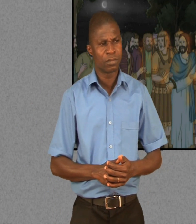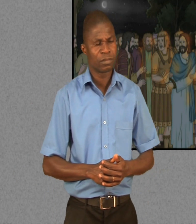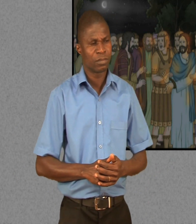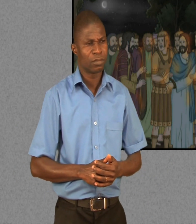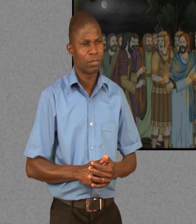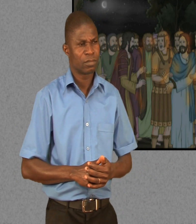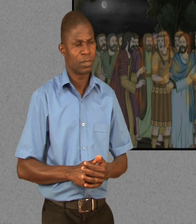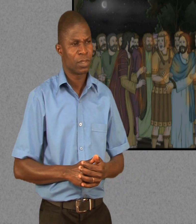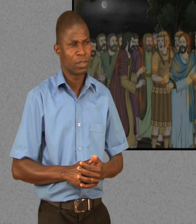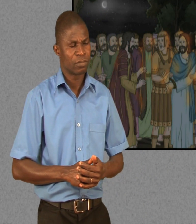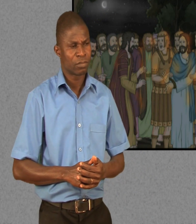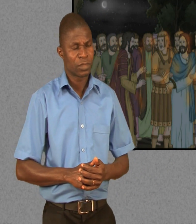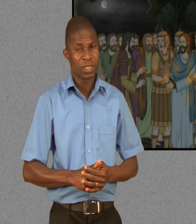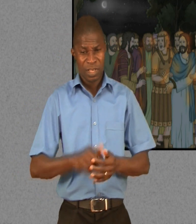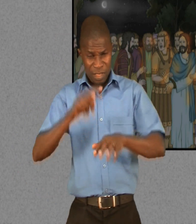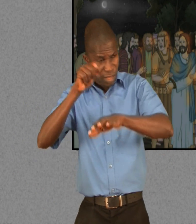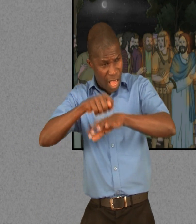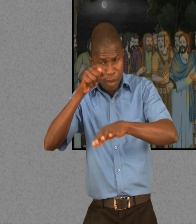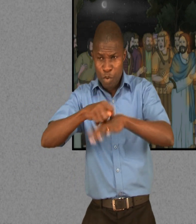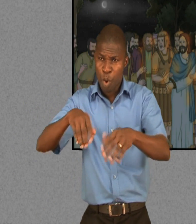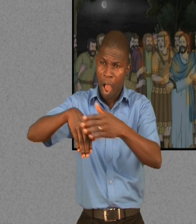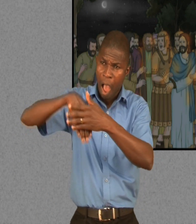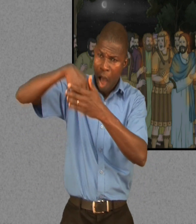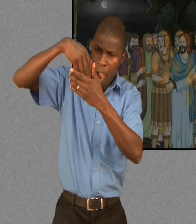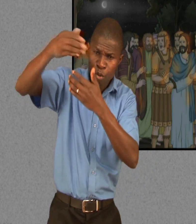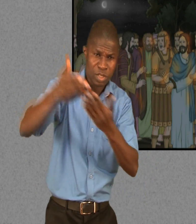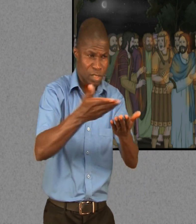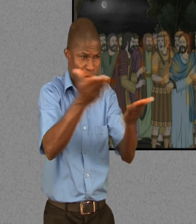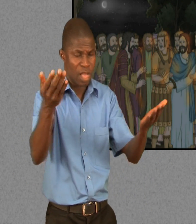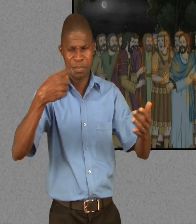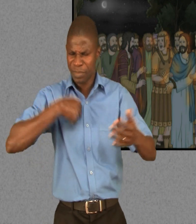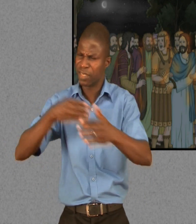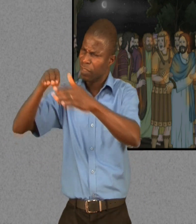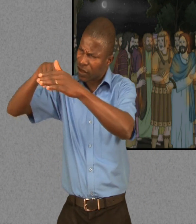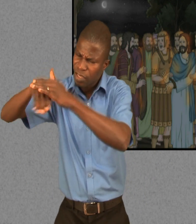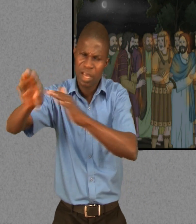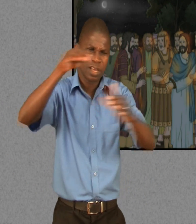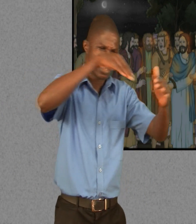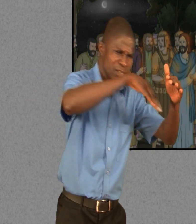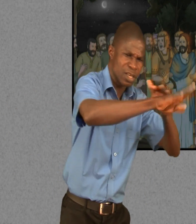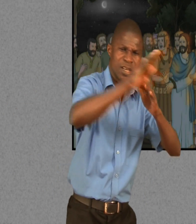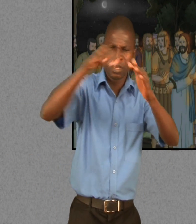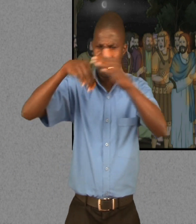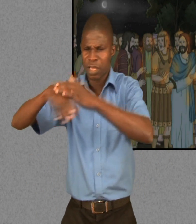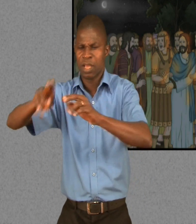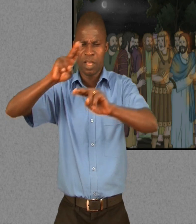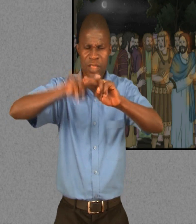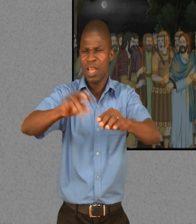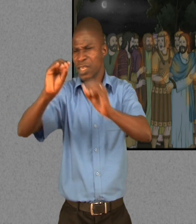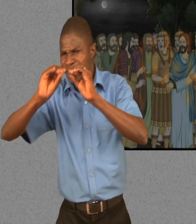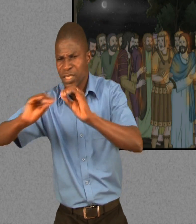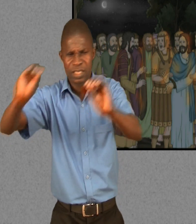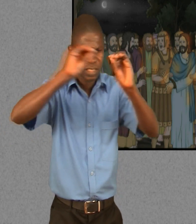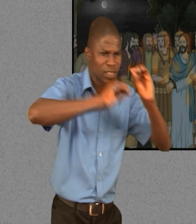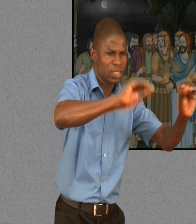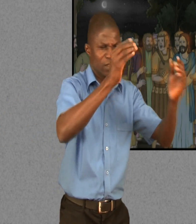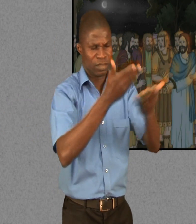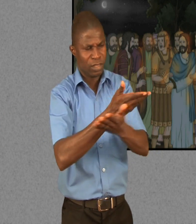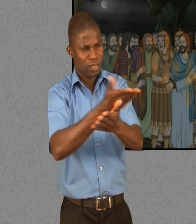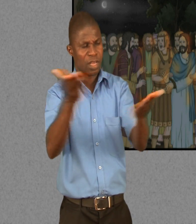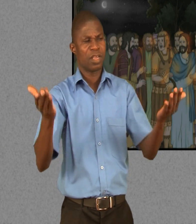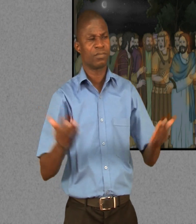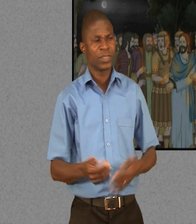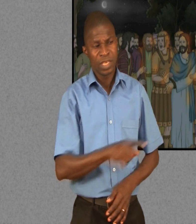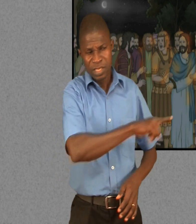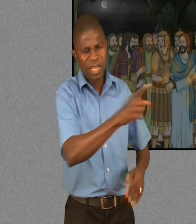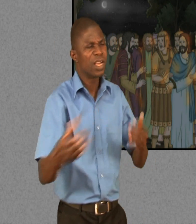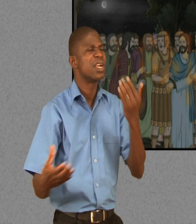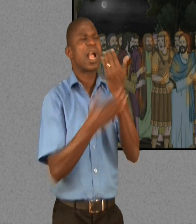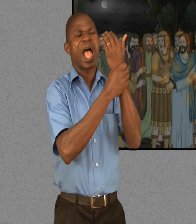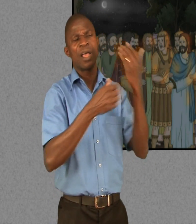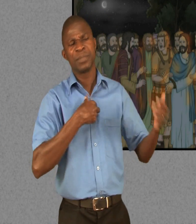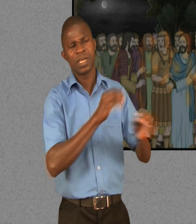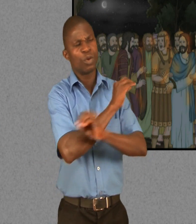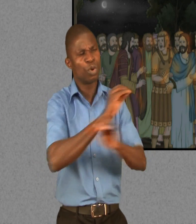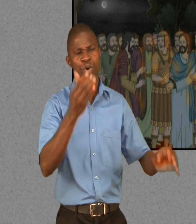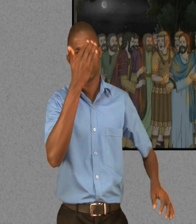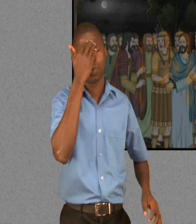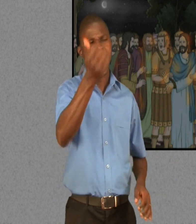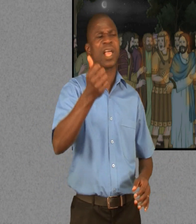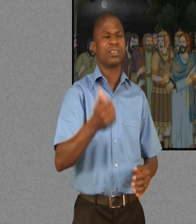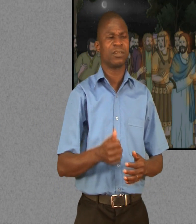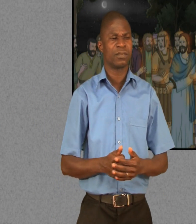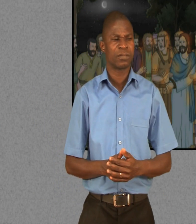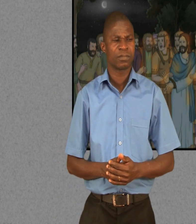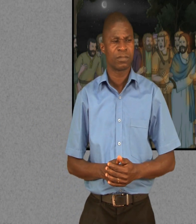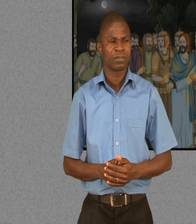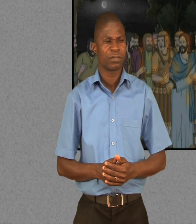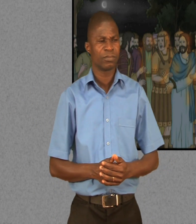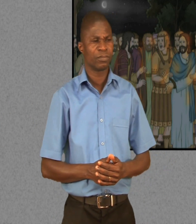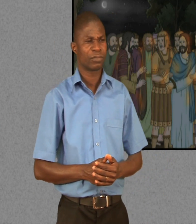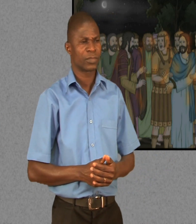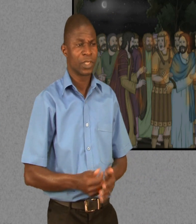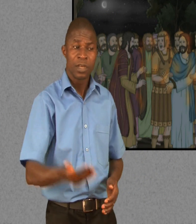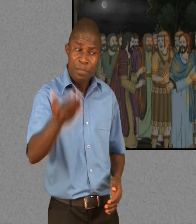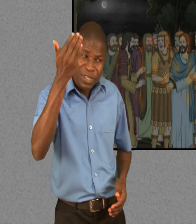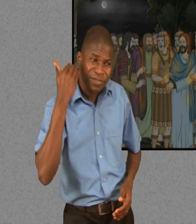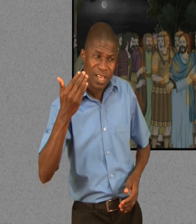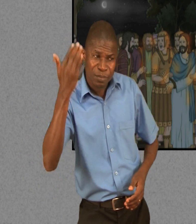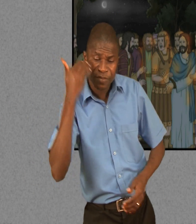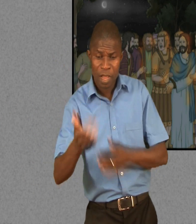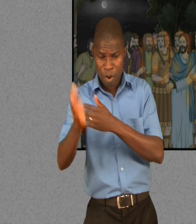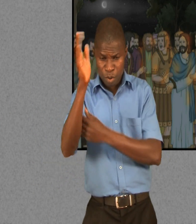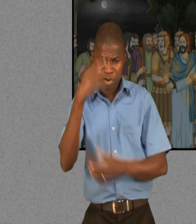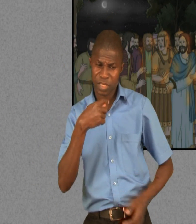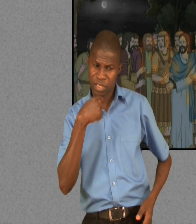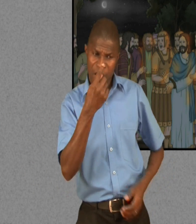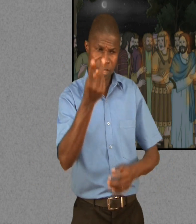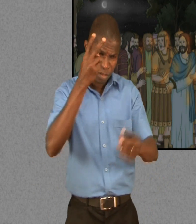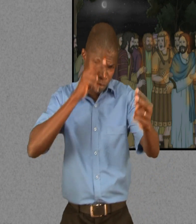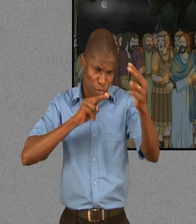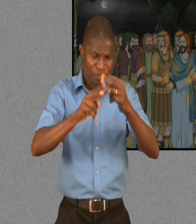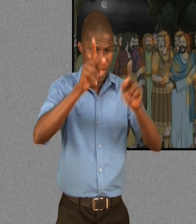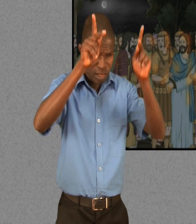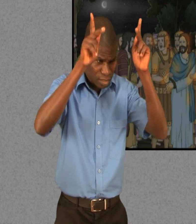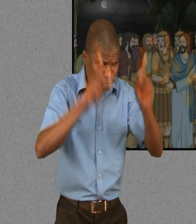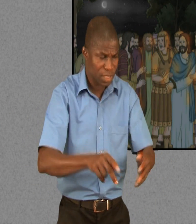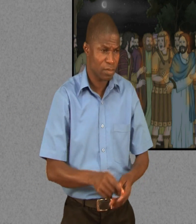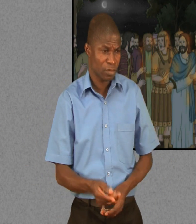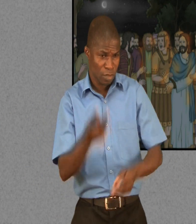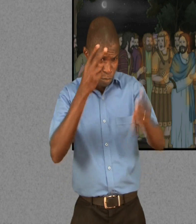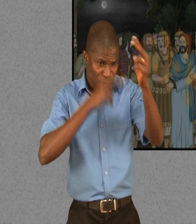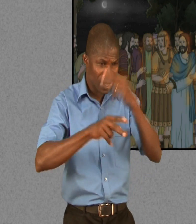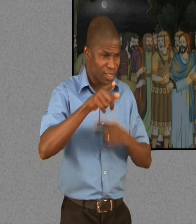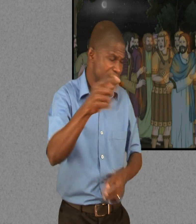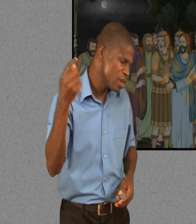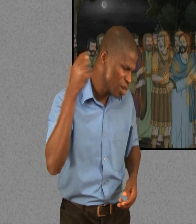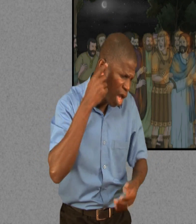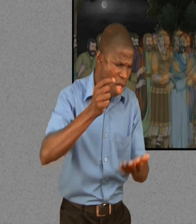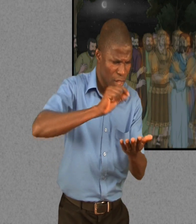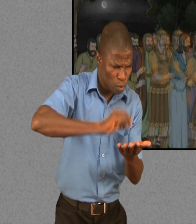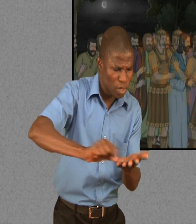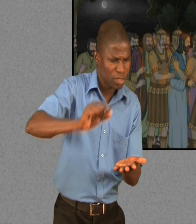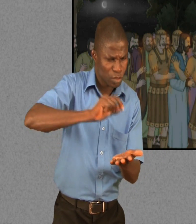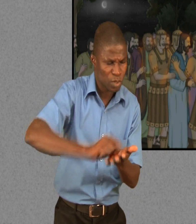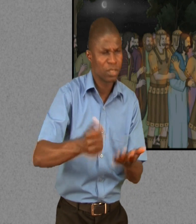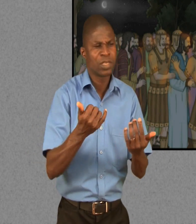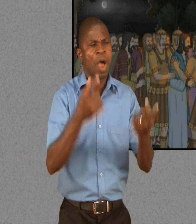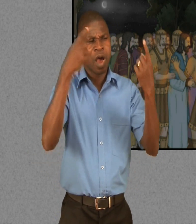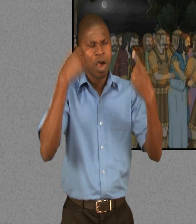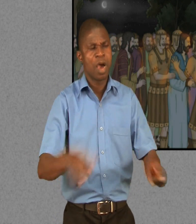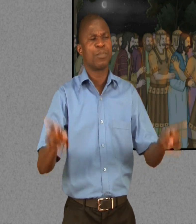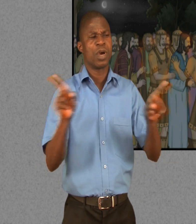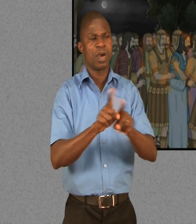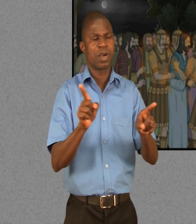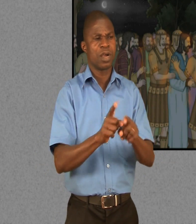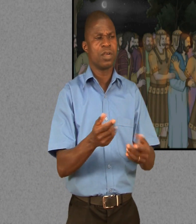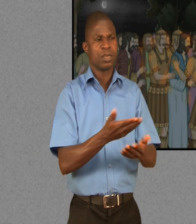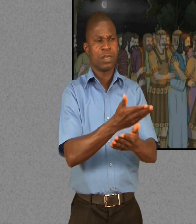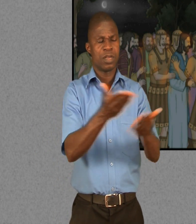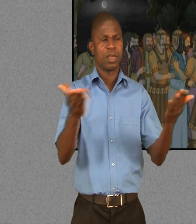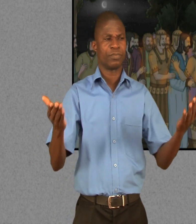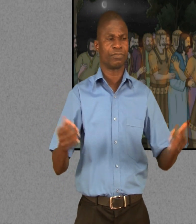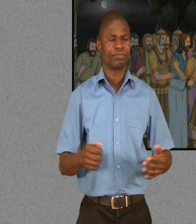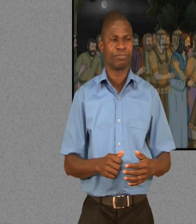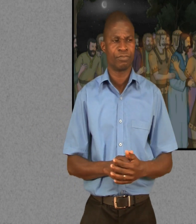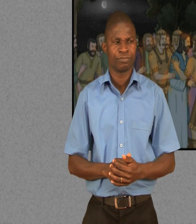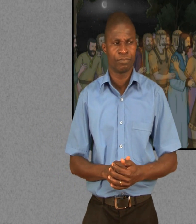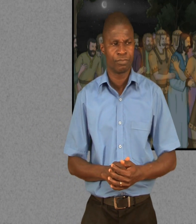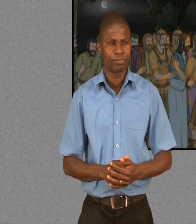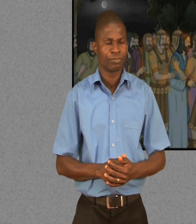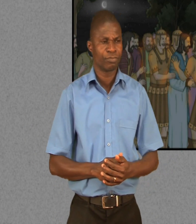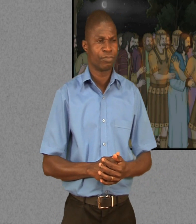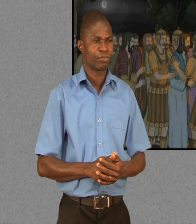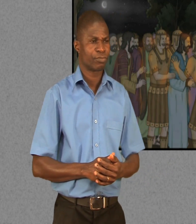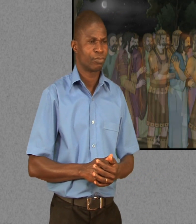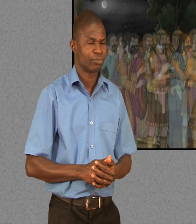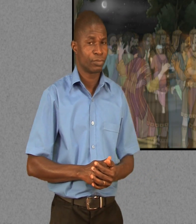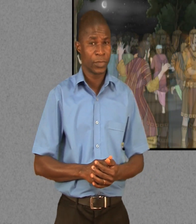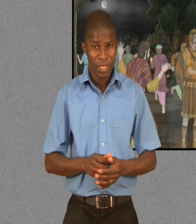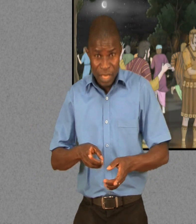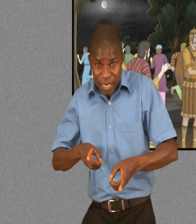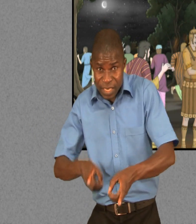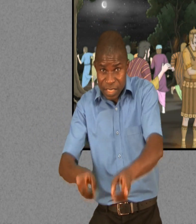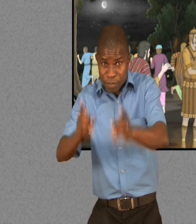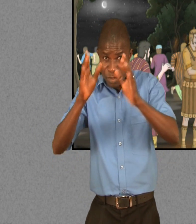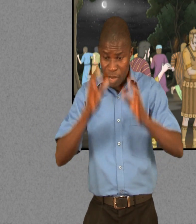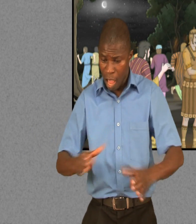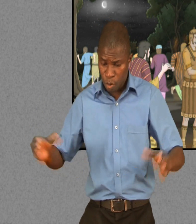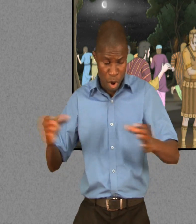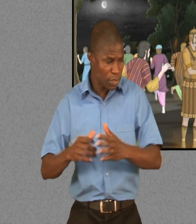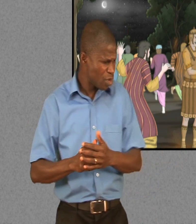Every day I sat teaching in the temple courts, and you did not arrest Me. But this has all happened so that the writings of the prophets would be fulfilled.”